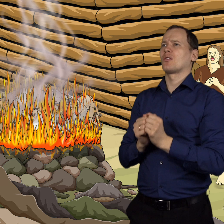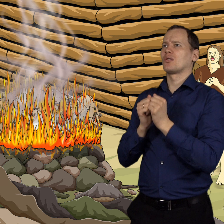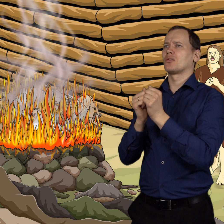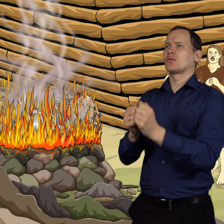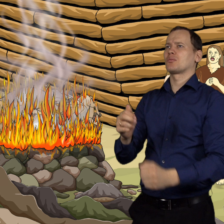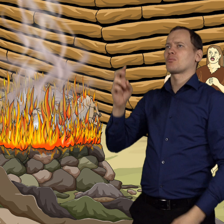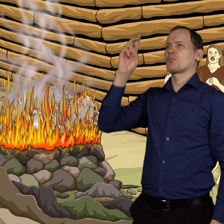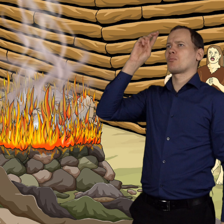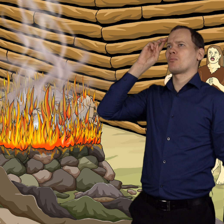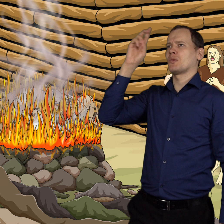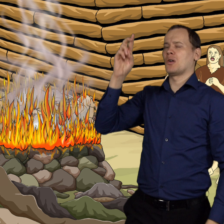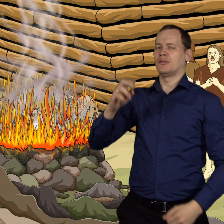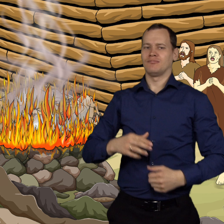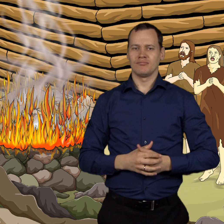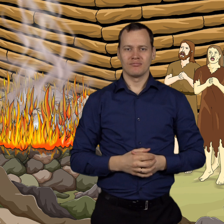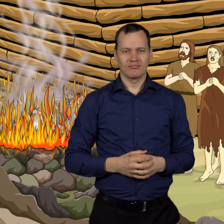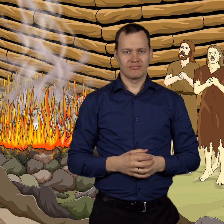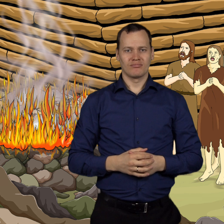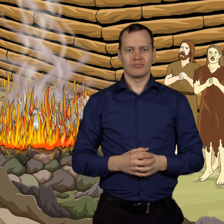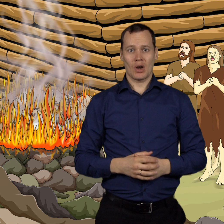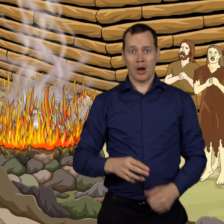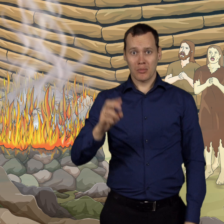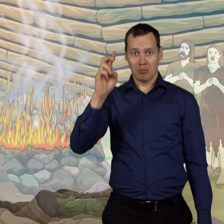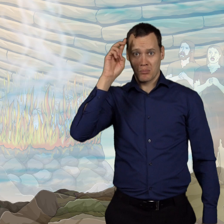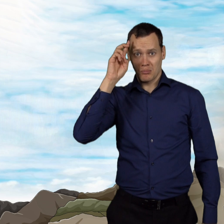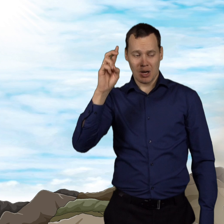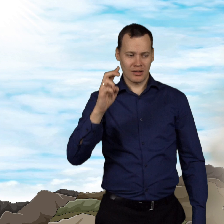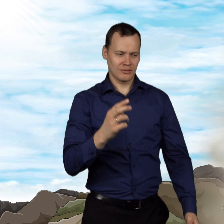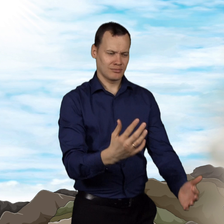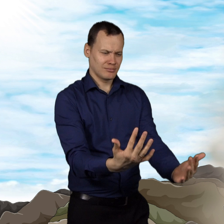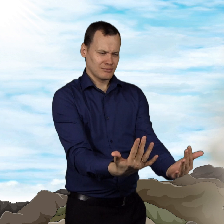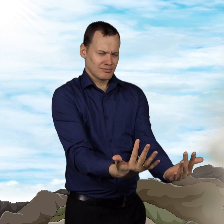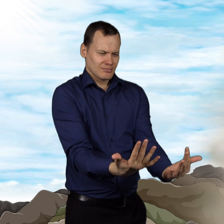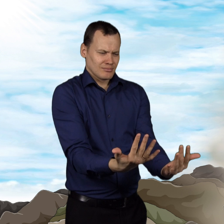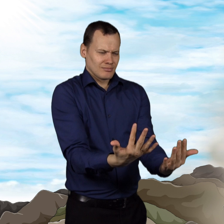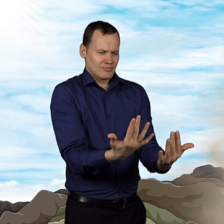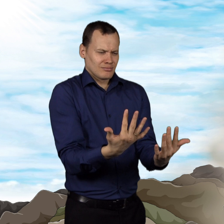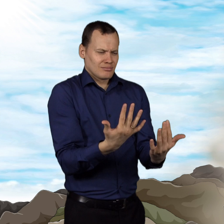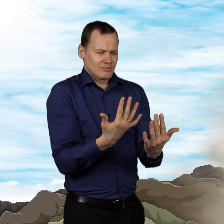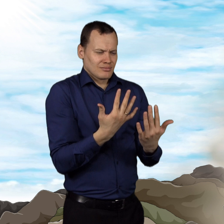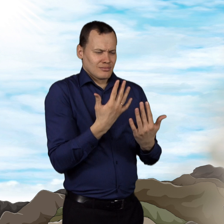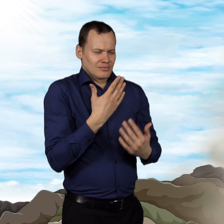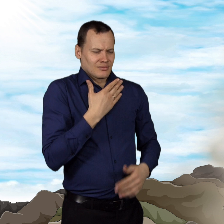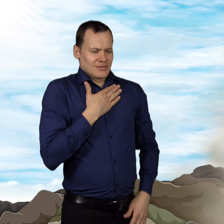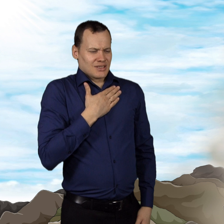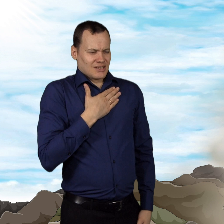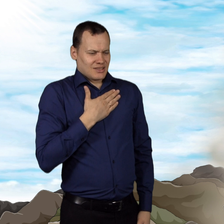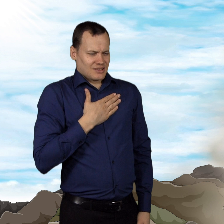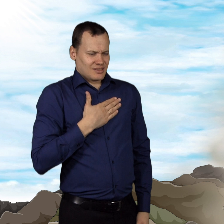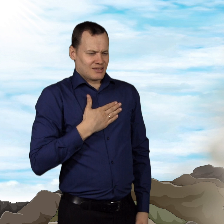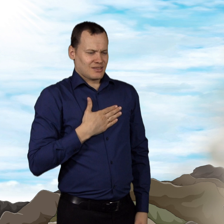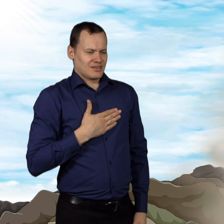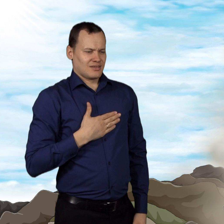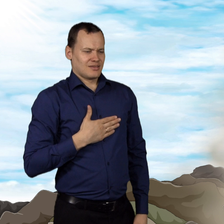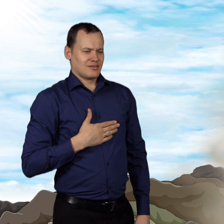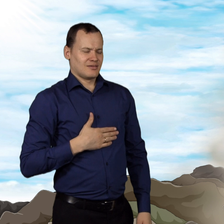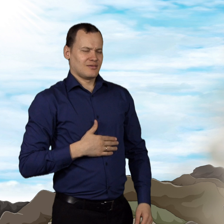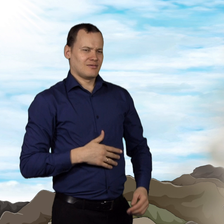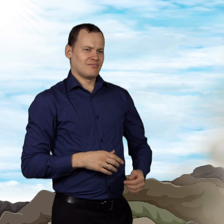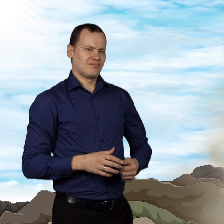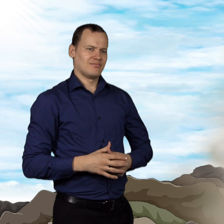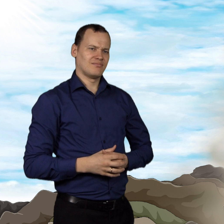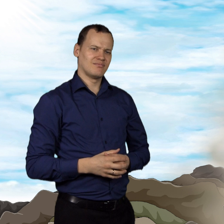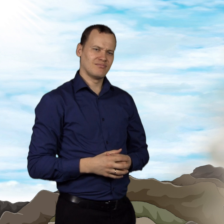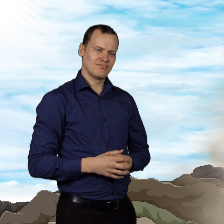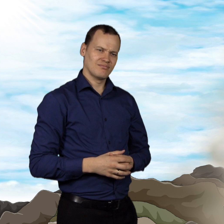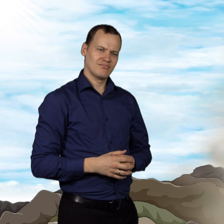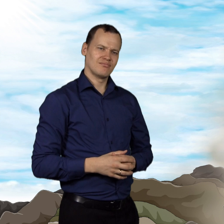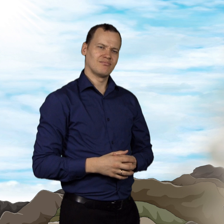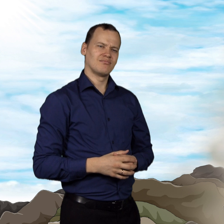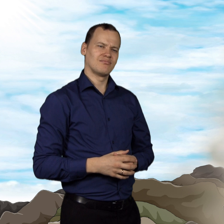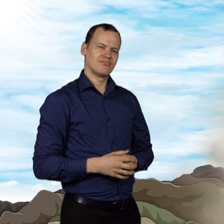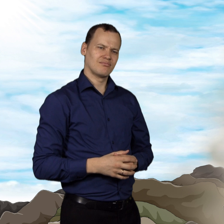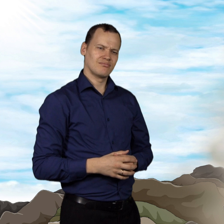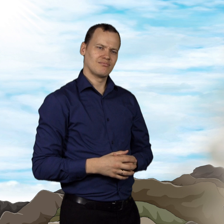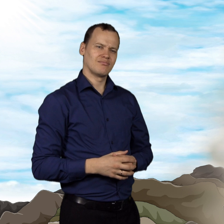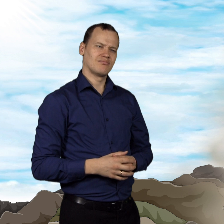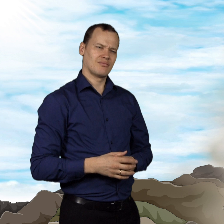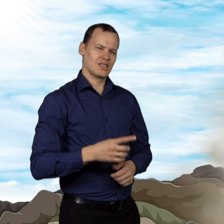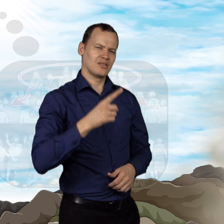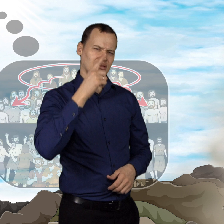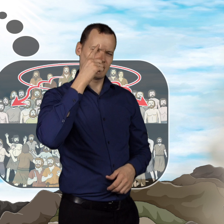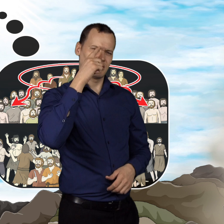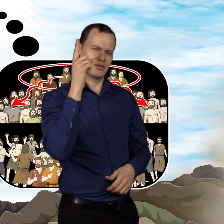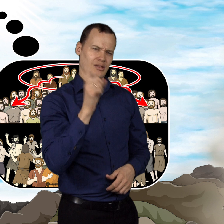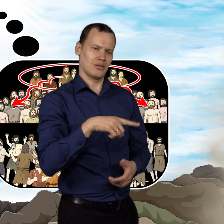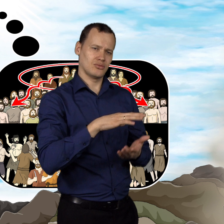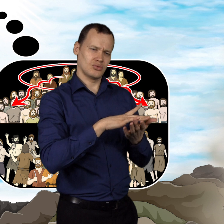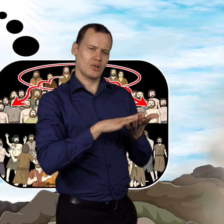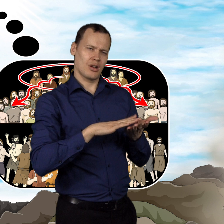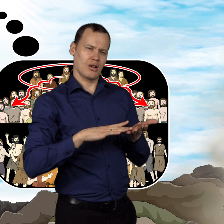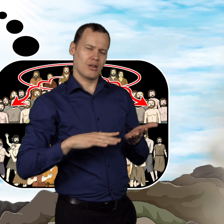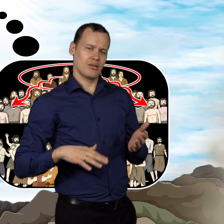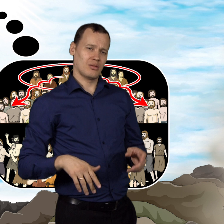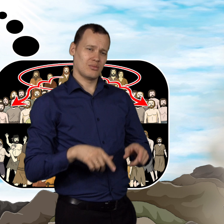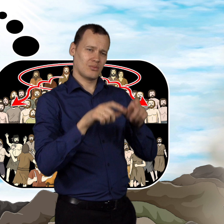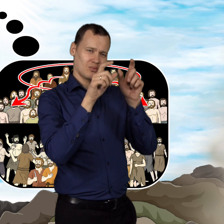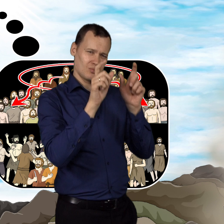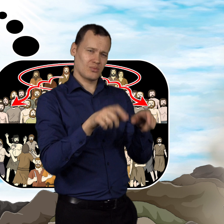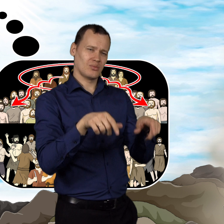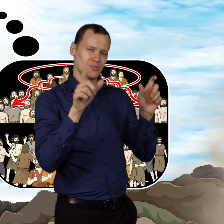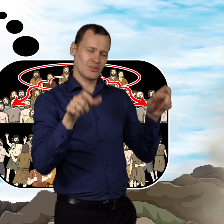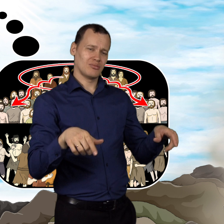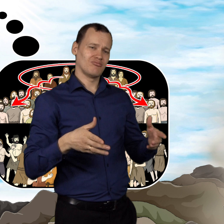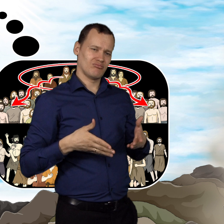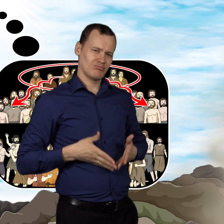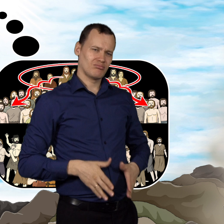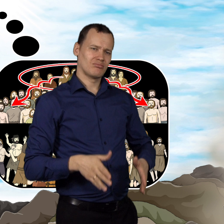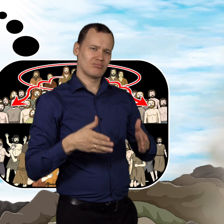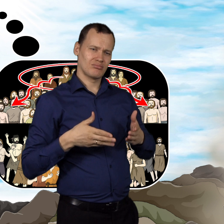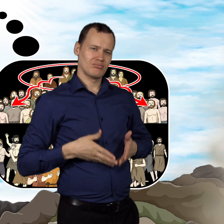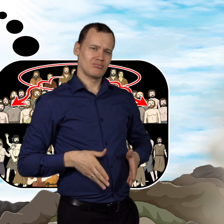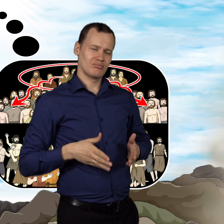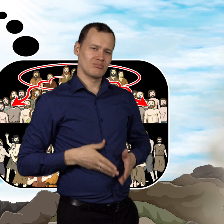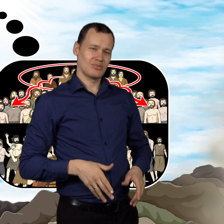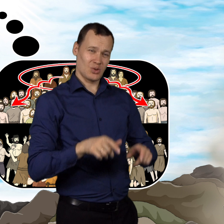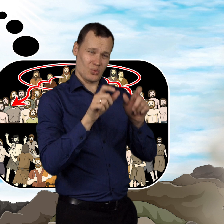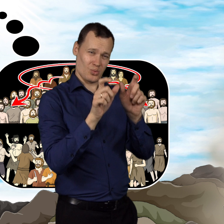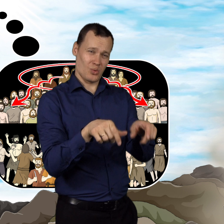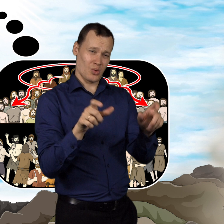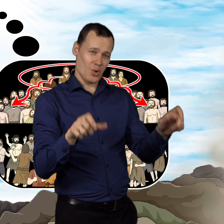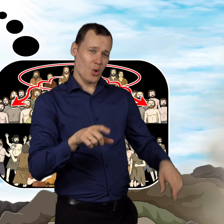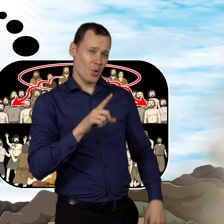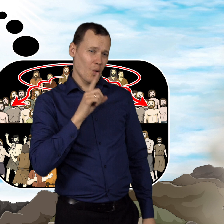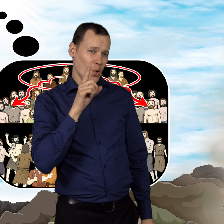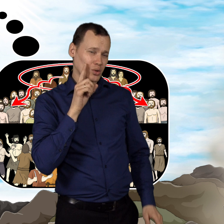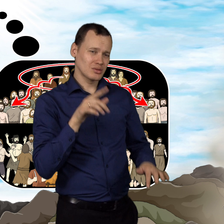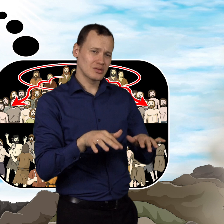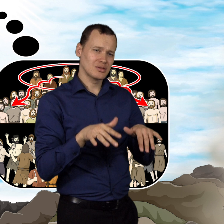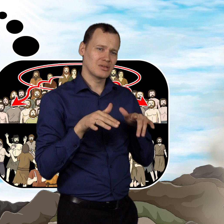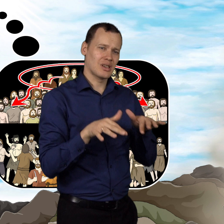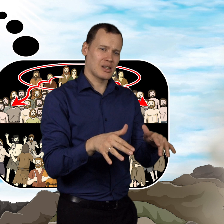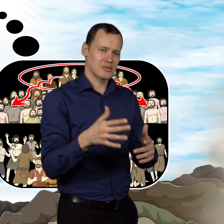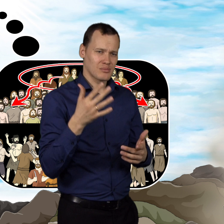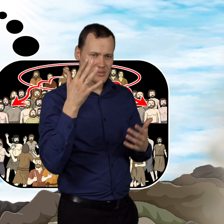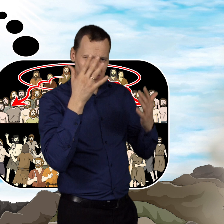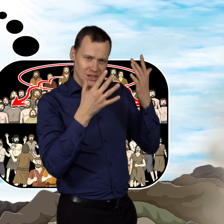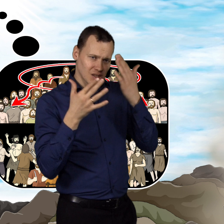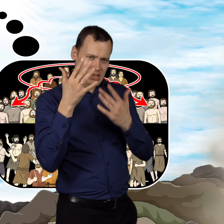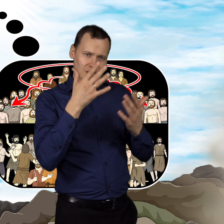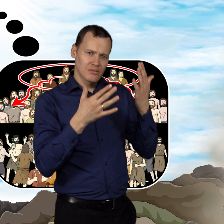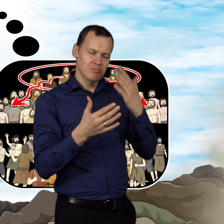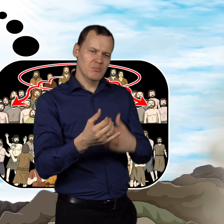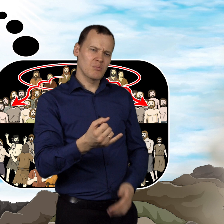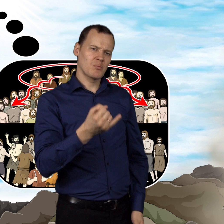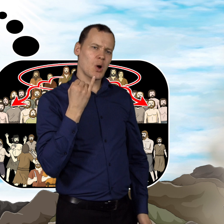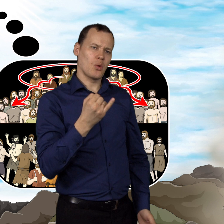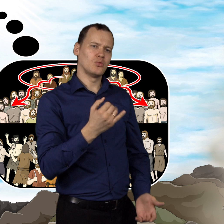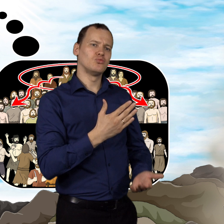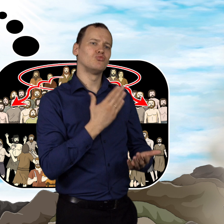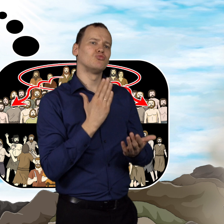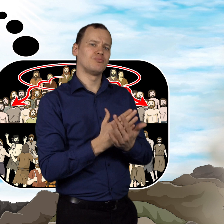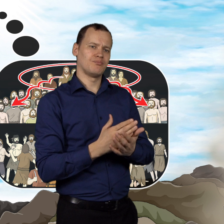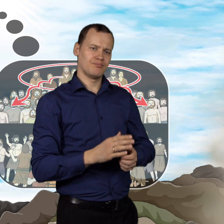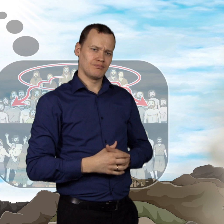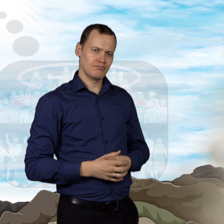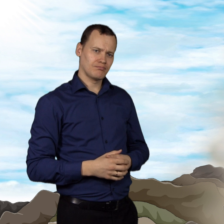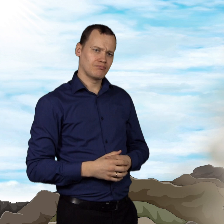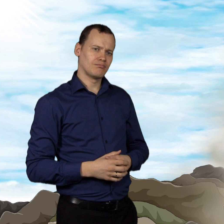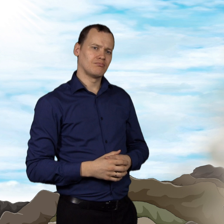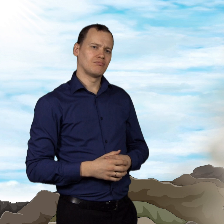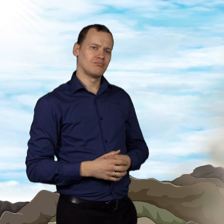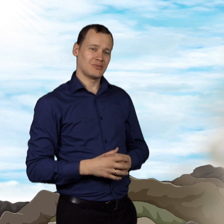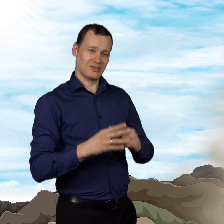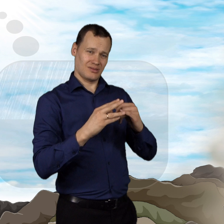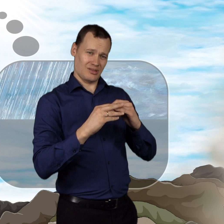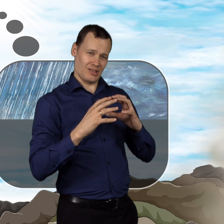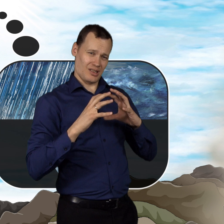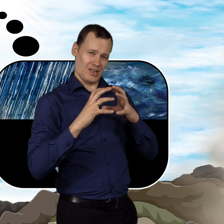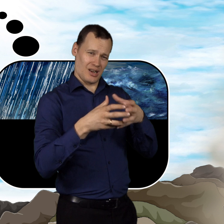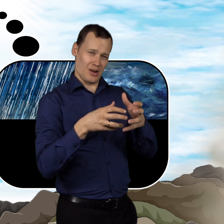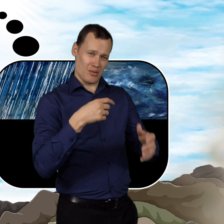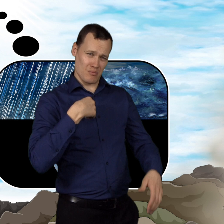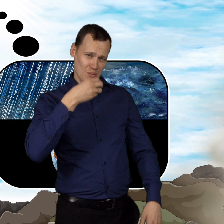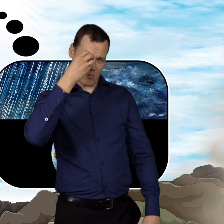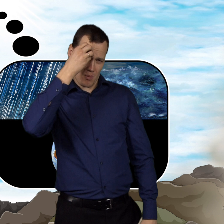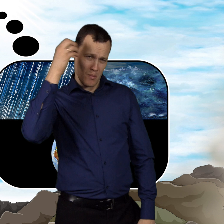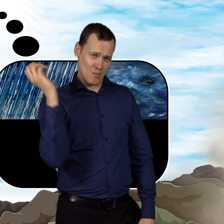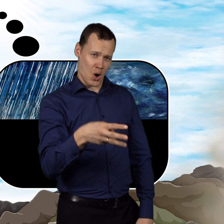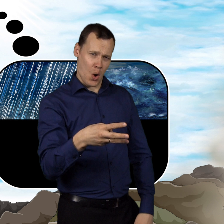When the LORD smelled the pleasing aroma, He said in His heart, “Never again will I curse the ground because of man, even though every inclination of his heart is evil from his youth.